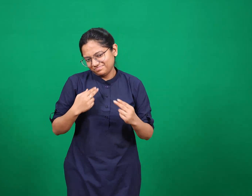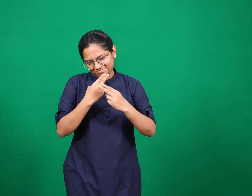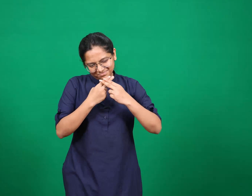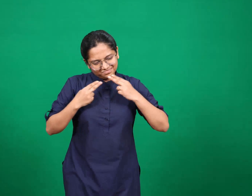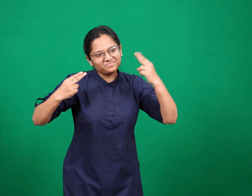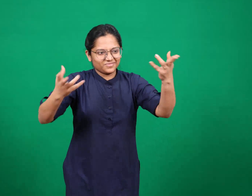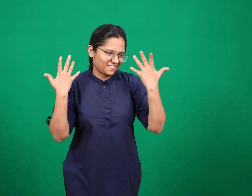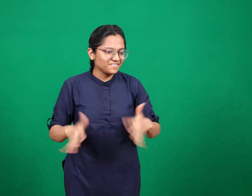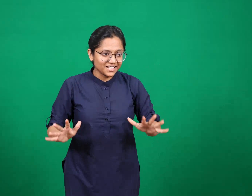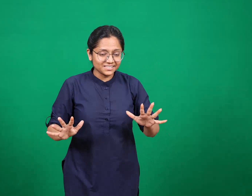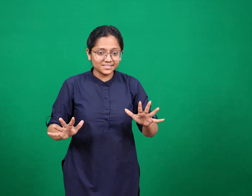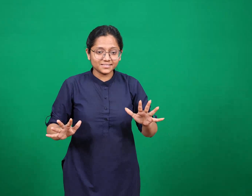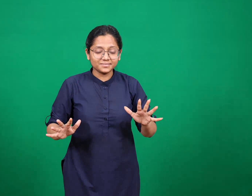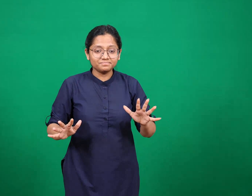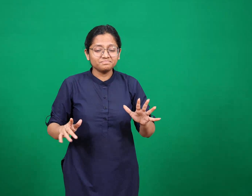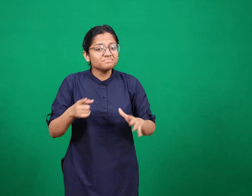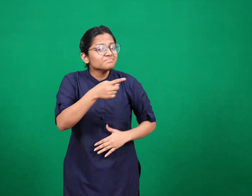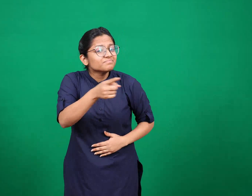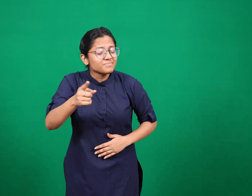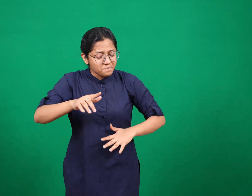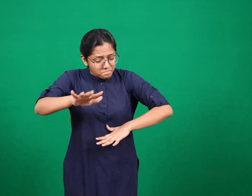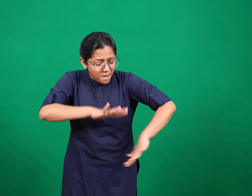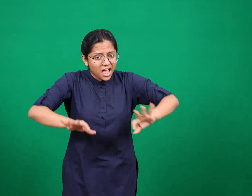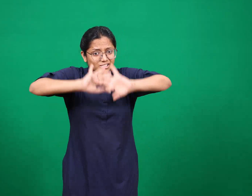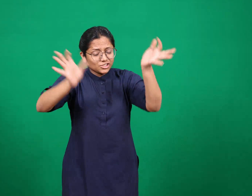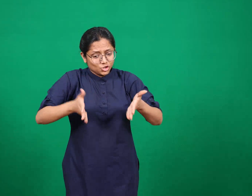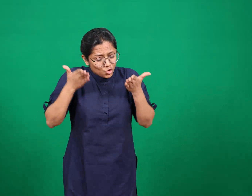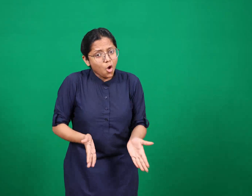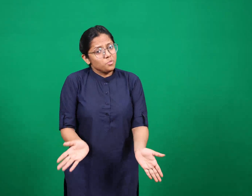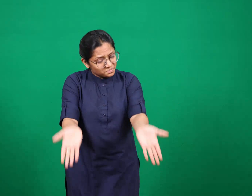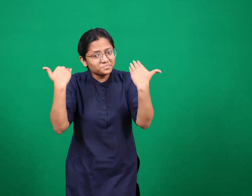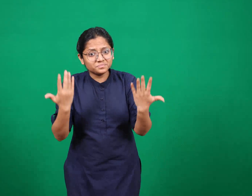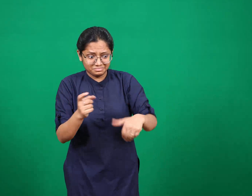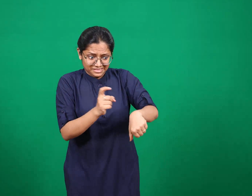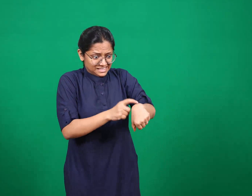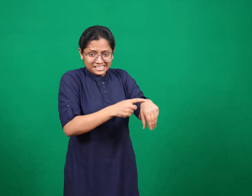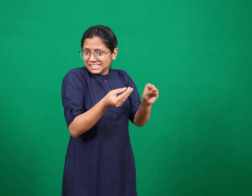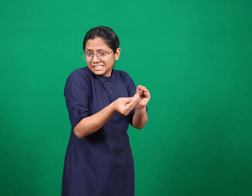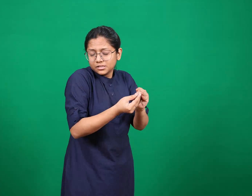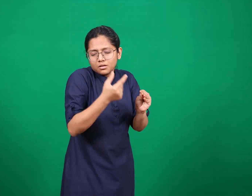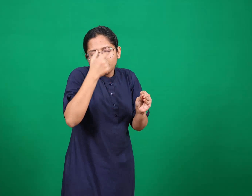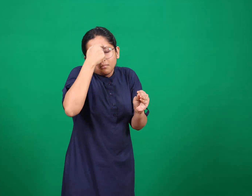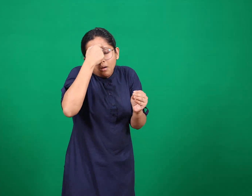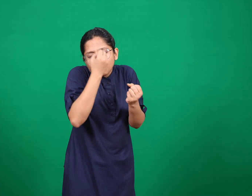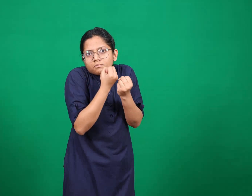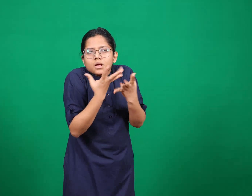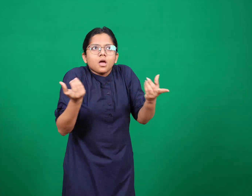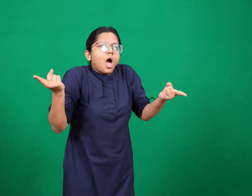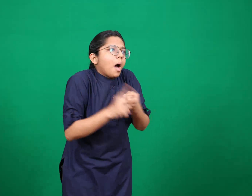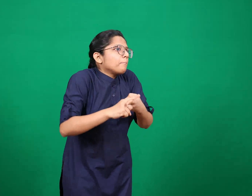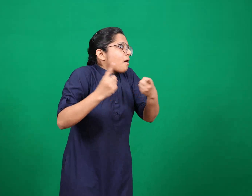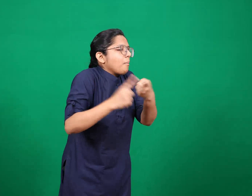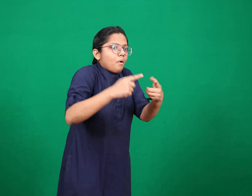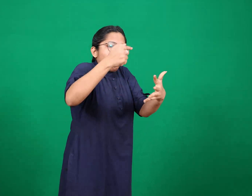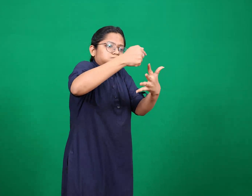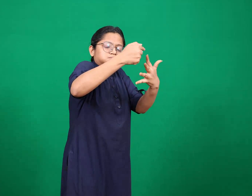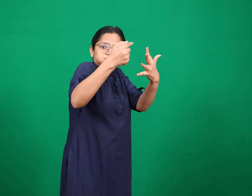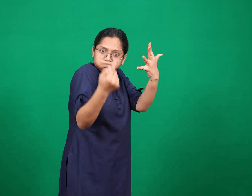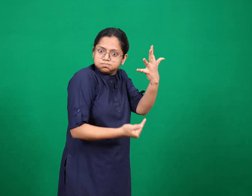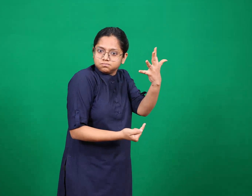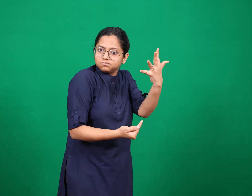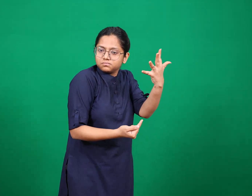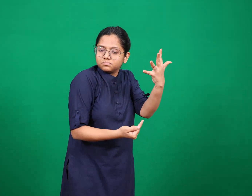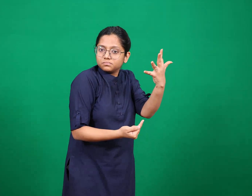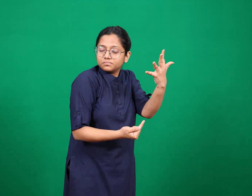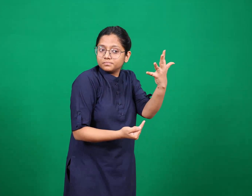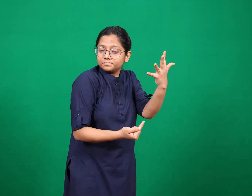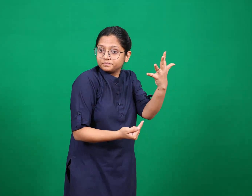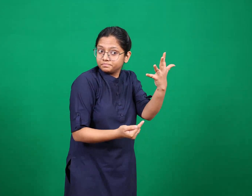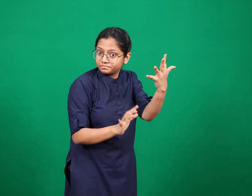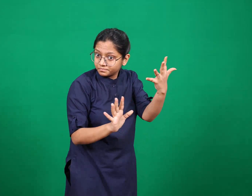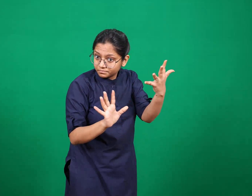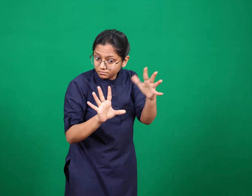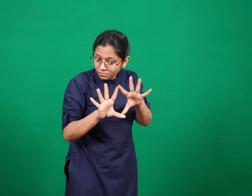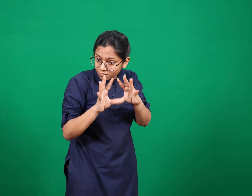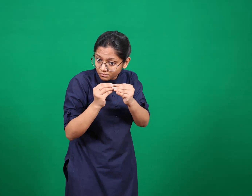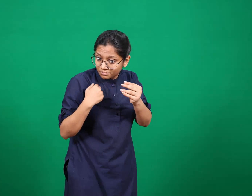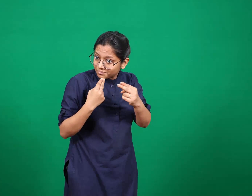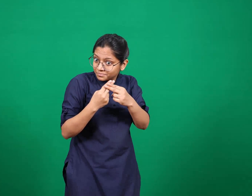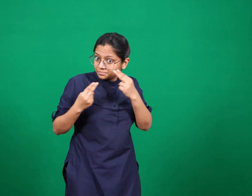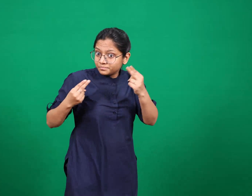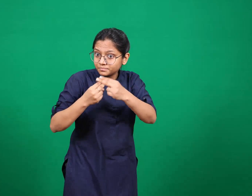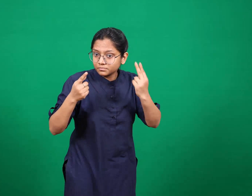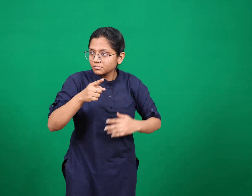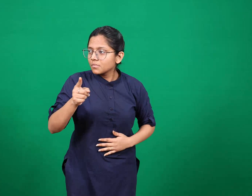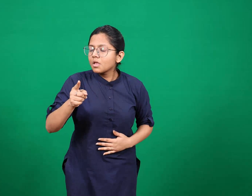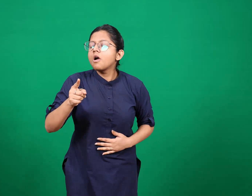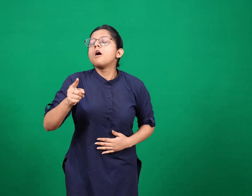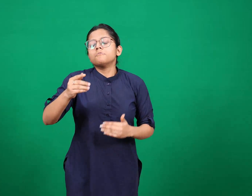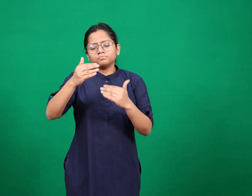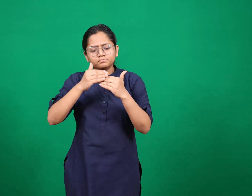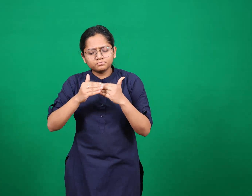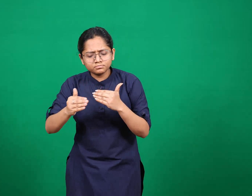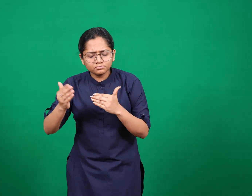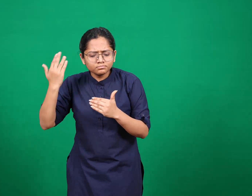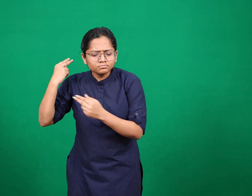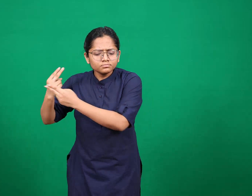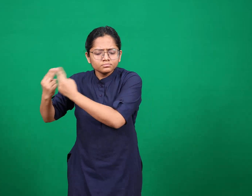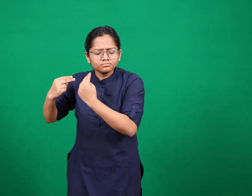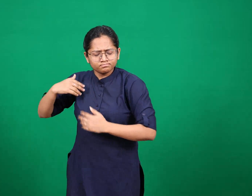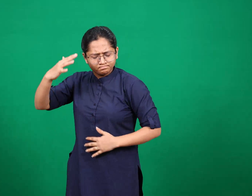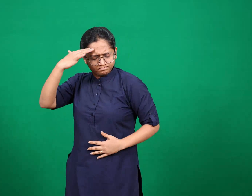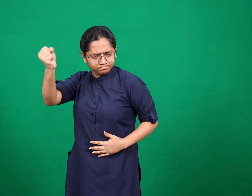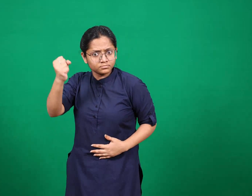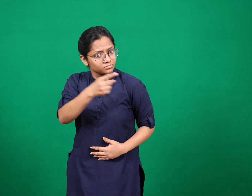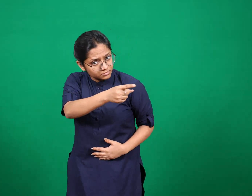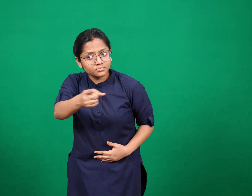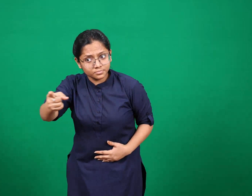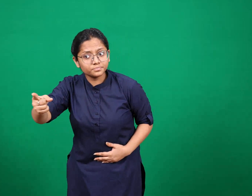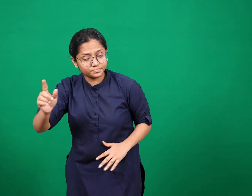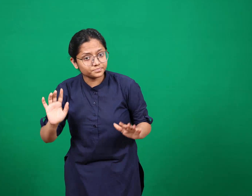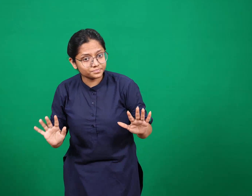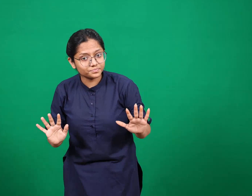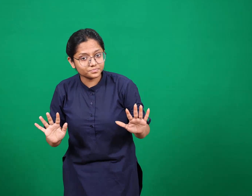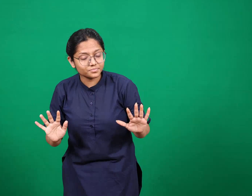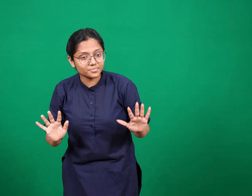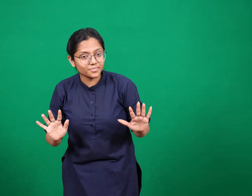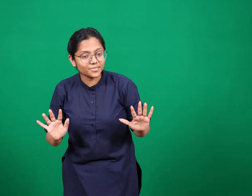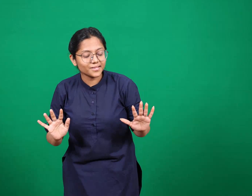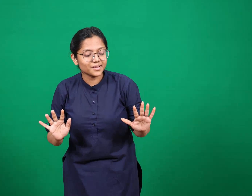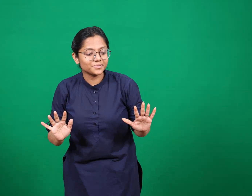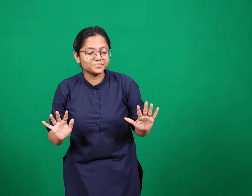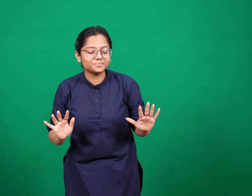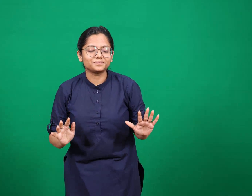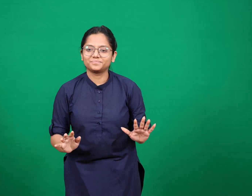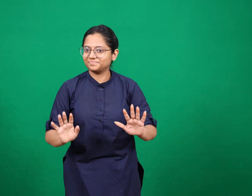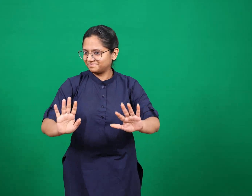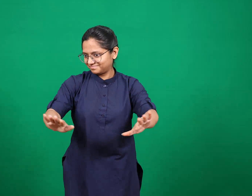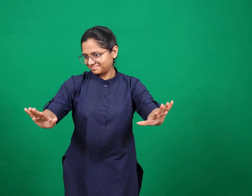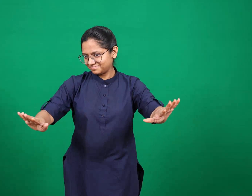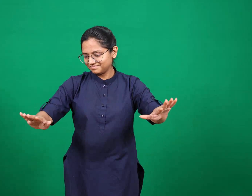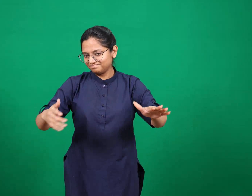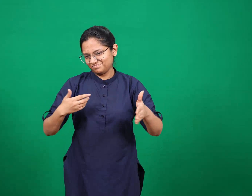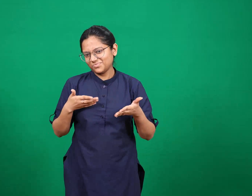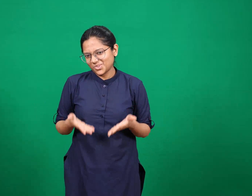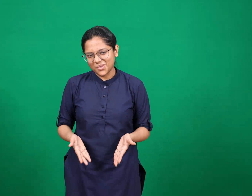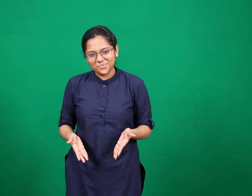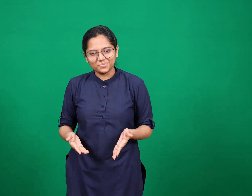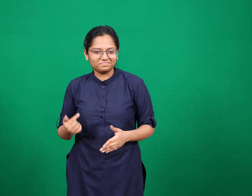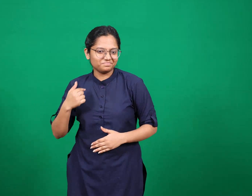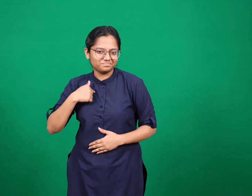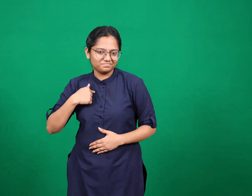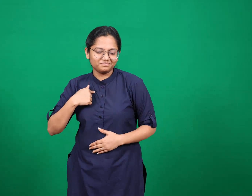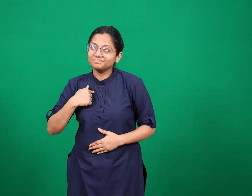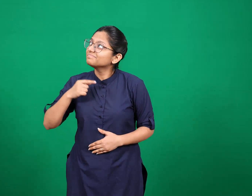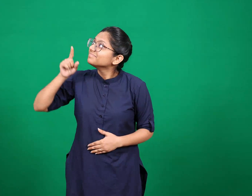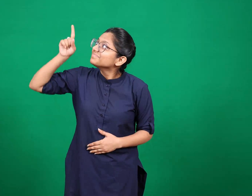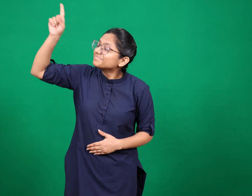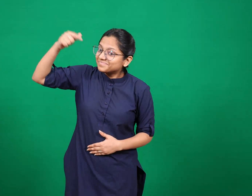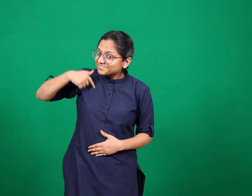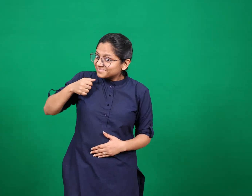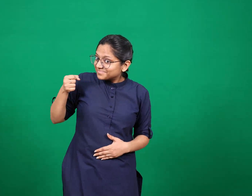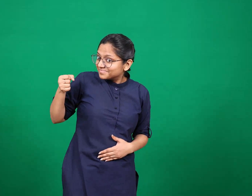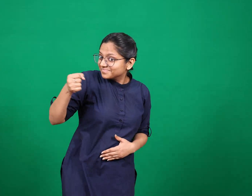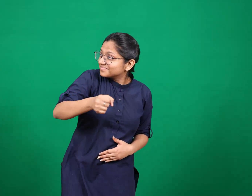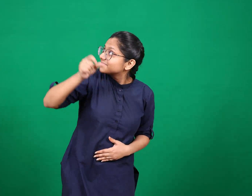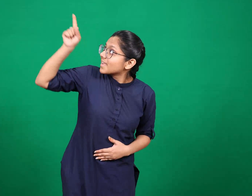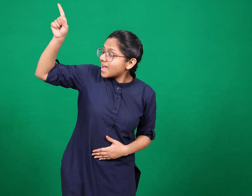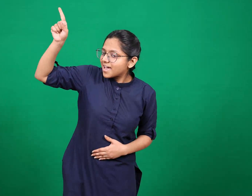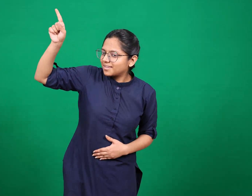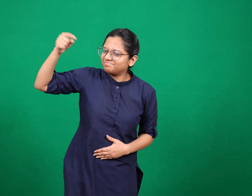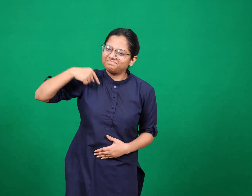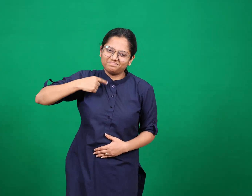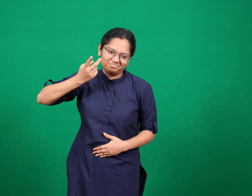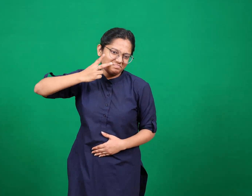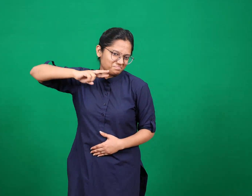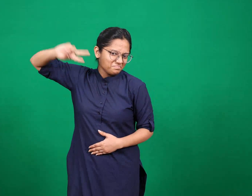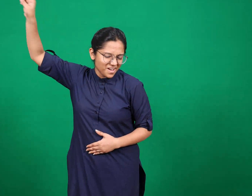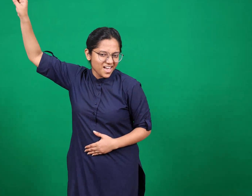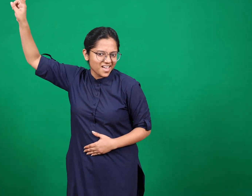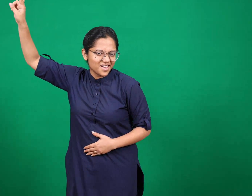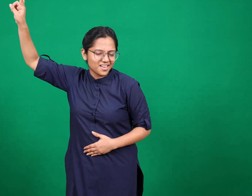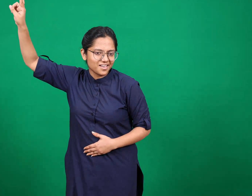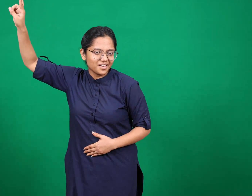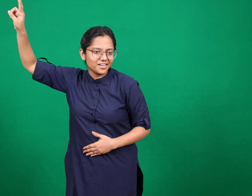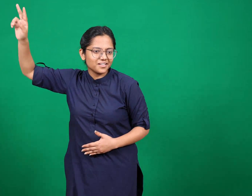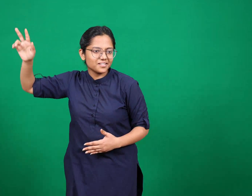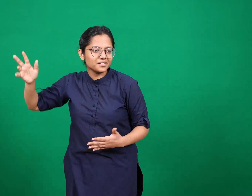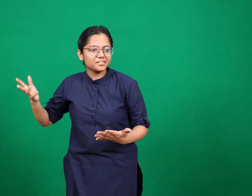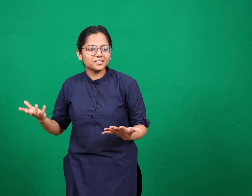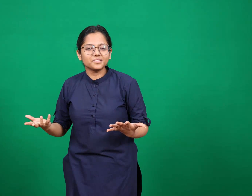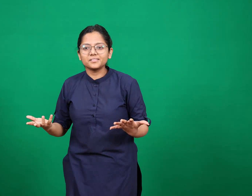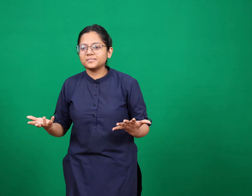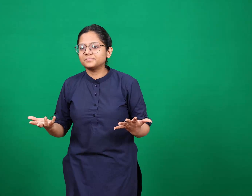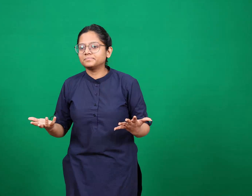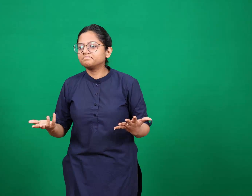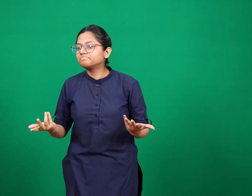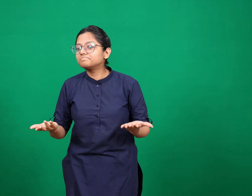I did not tell you these things from the beginning, because I was with you. Now, however, I am going to Him who sent Me;